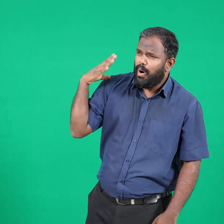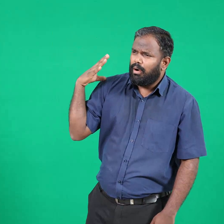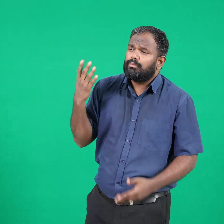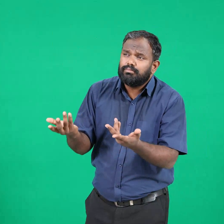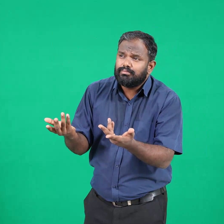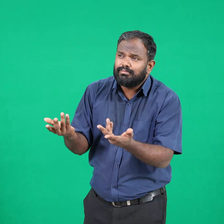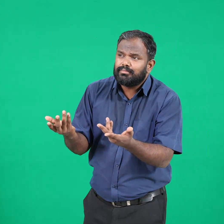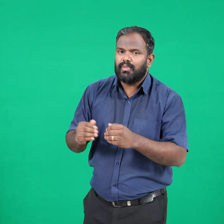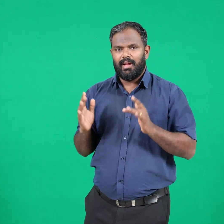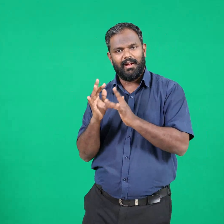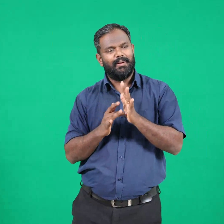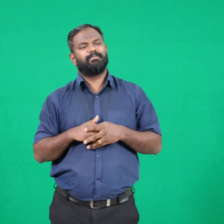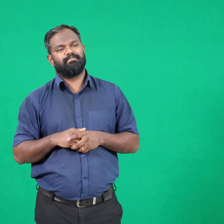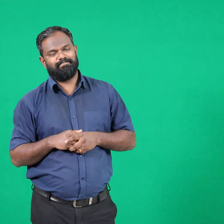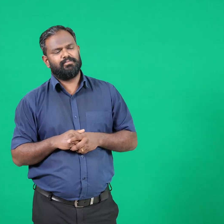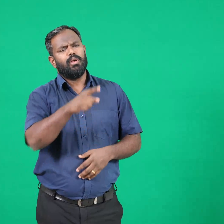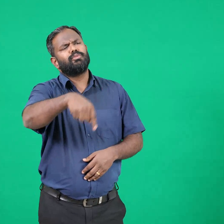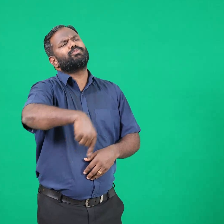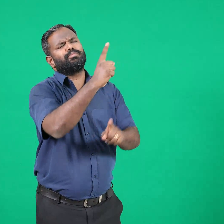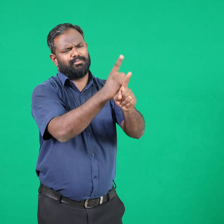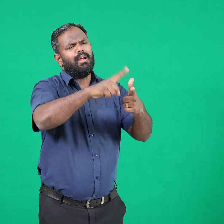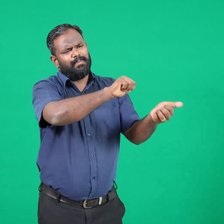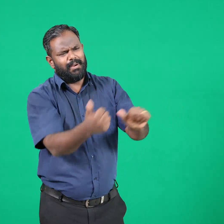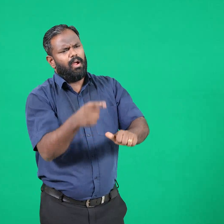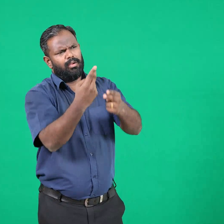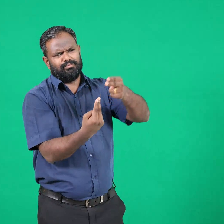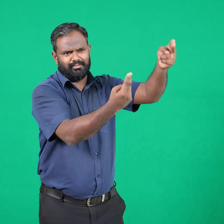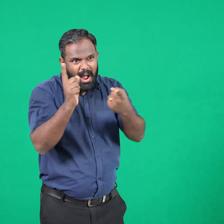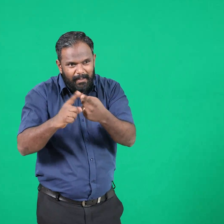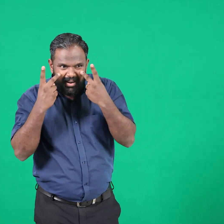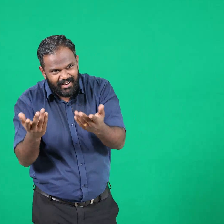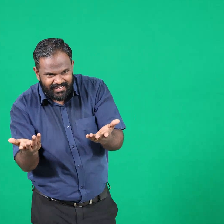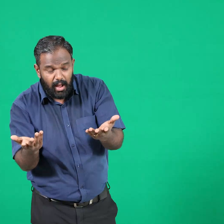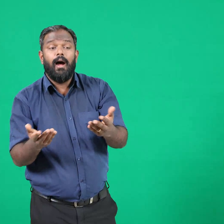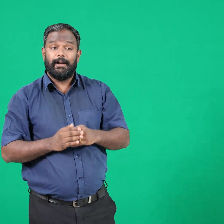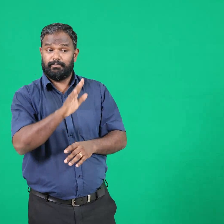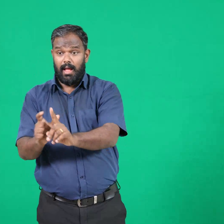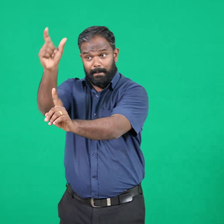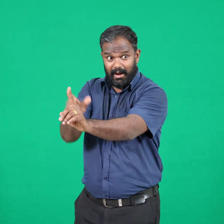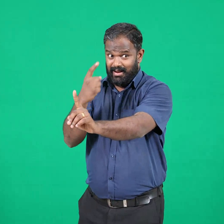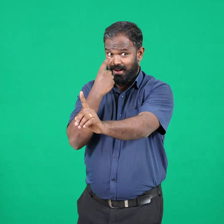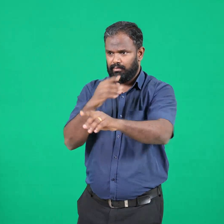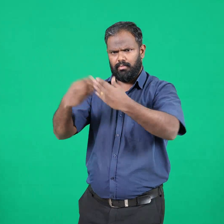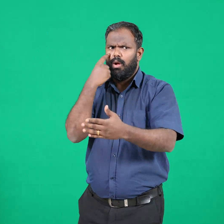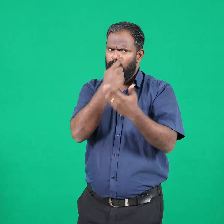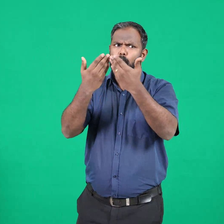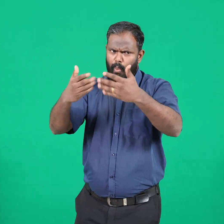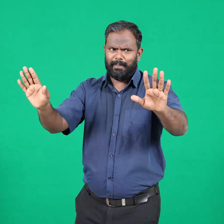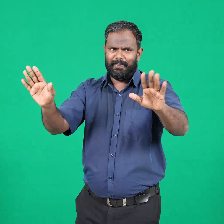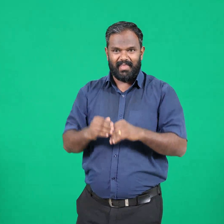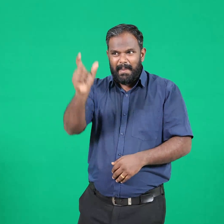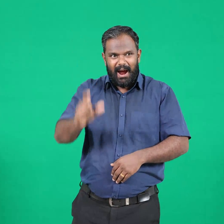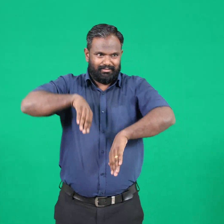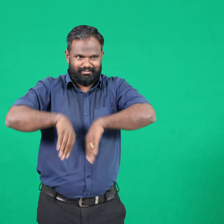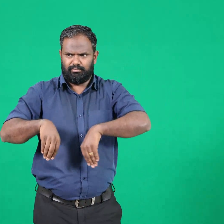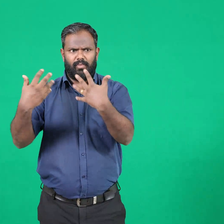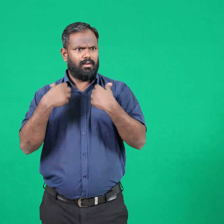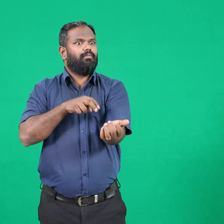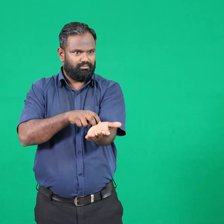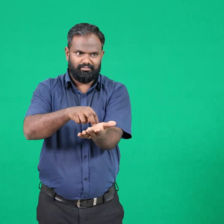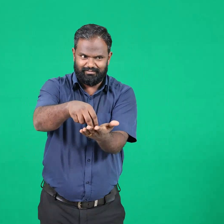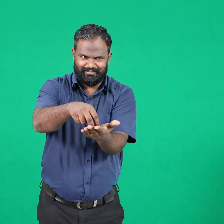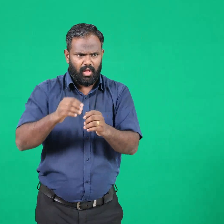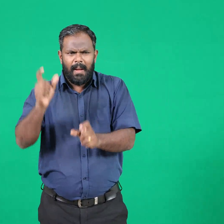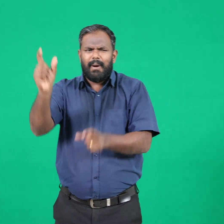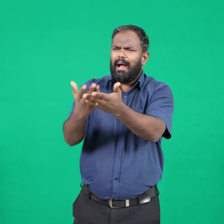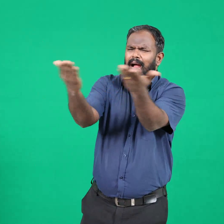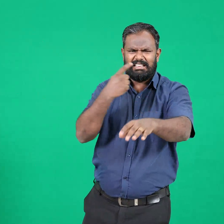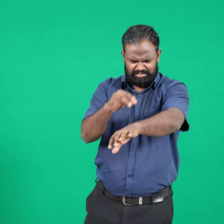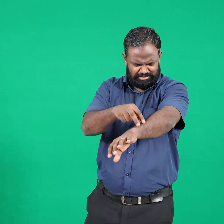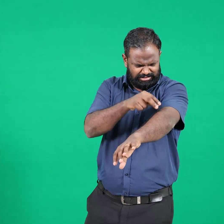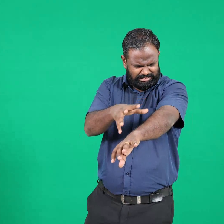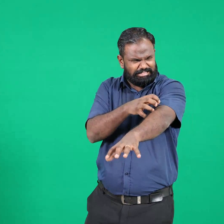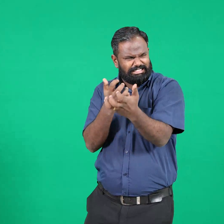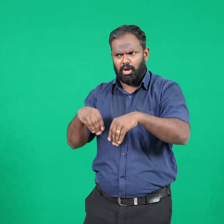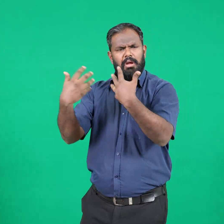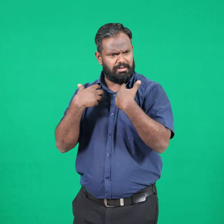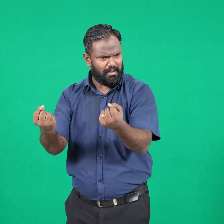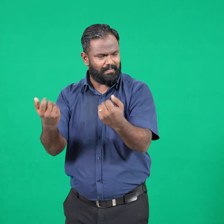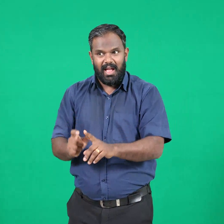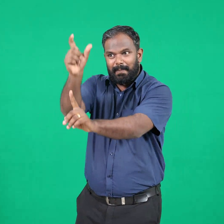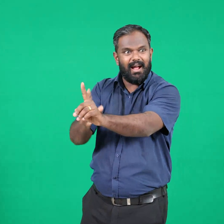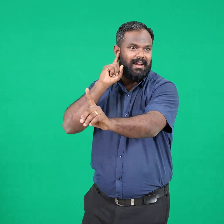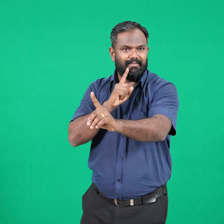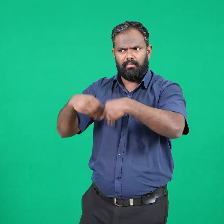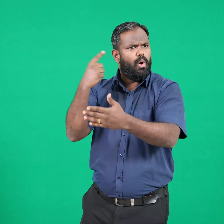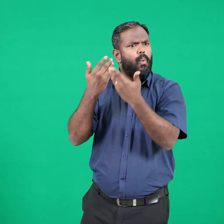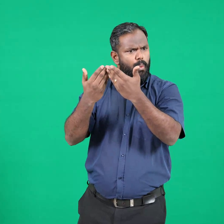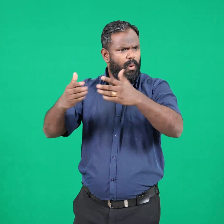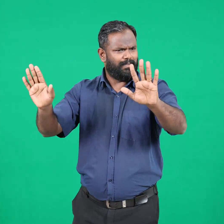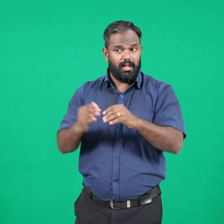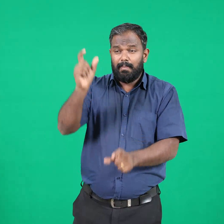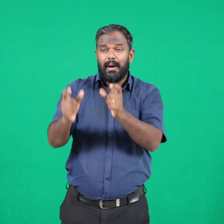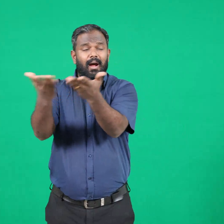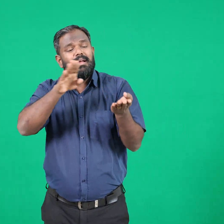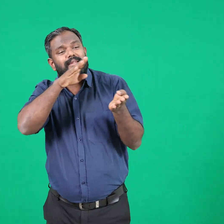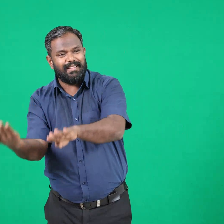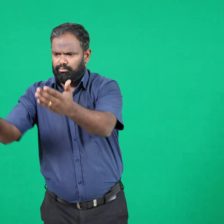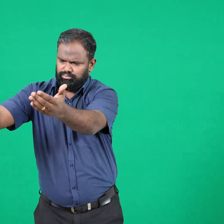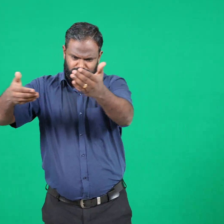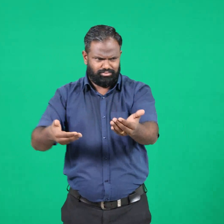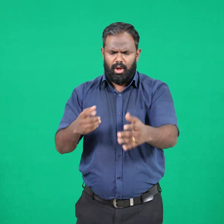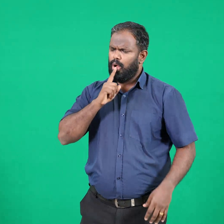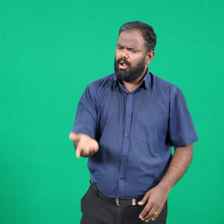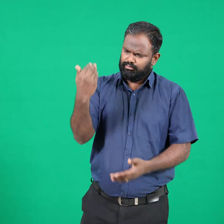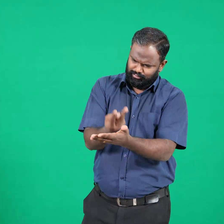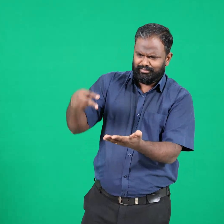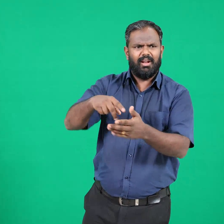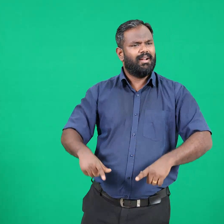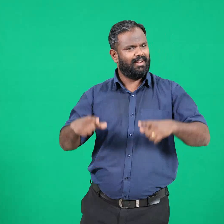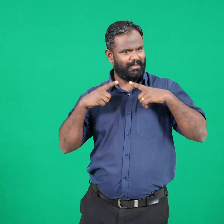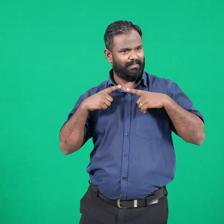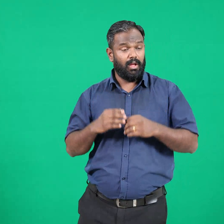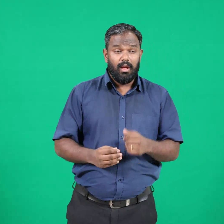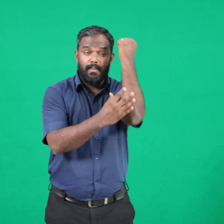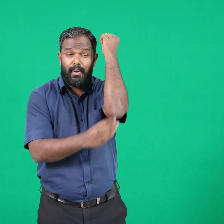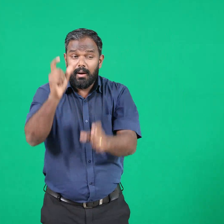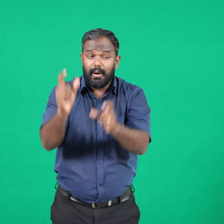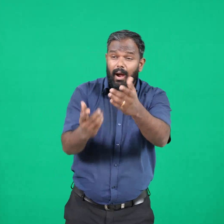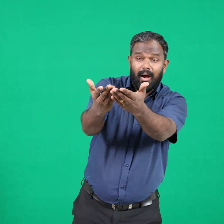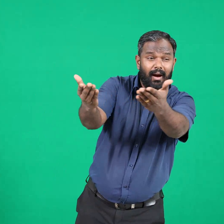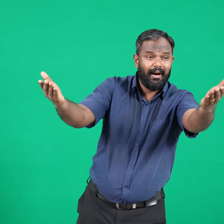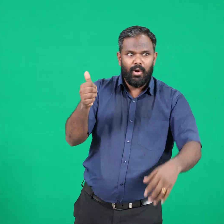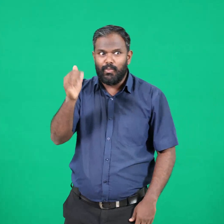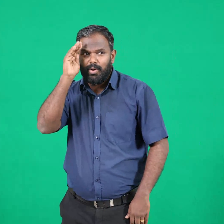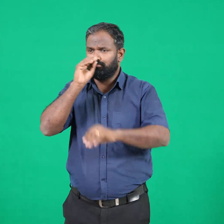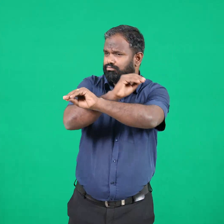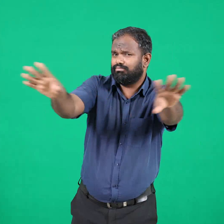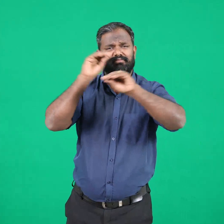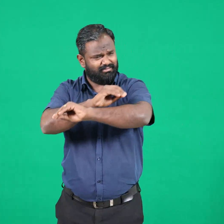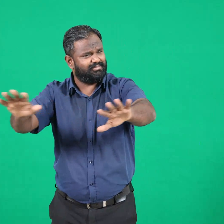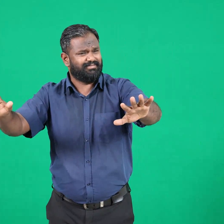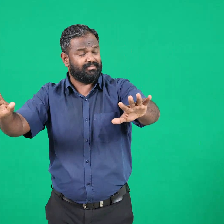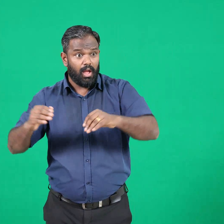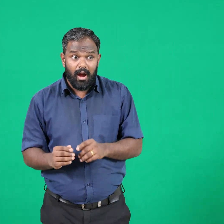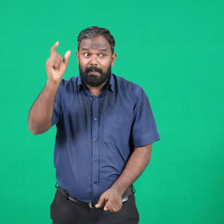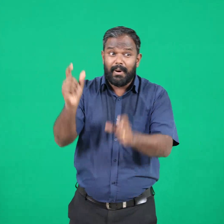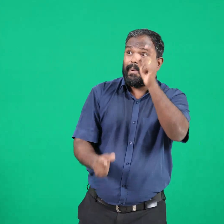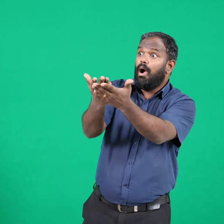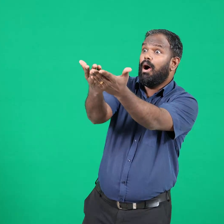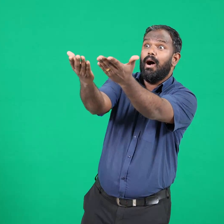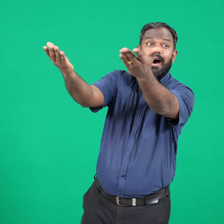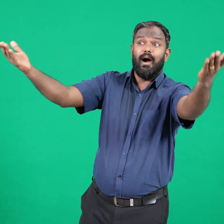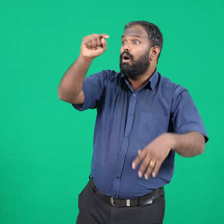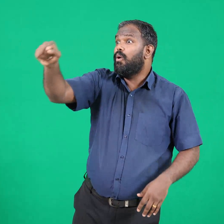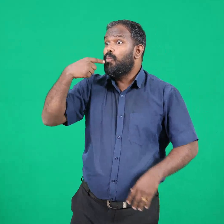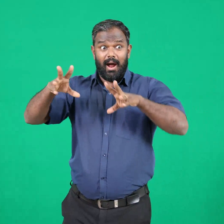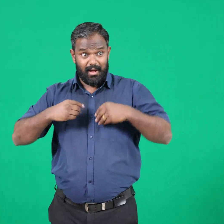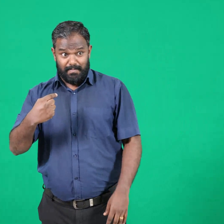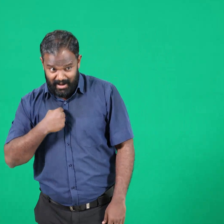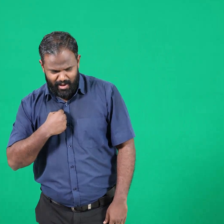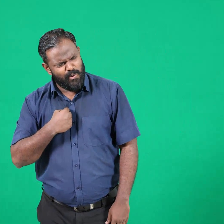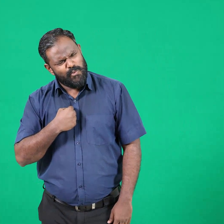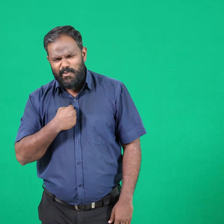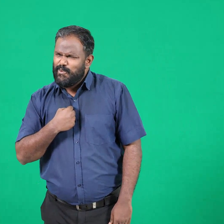Jesus replied, "Go back and report to John what you hear and see: The blind receive sight, the lame walk, the lepers are cleansed, the deaf hear, the dead are raised, and the good news is preached to the poor.